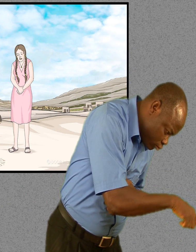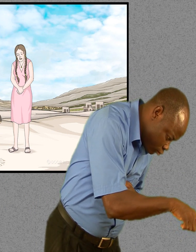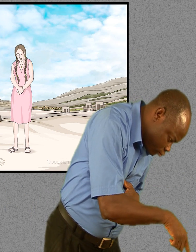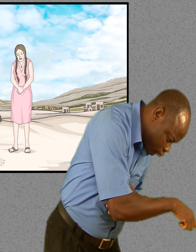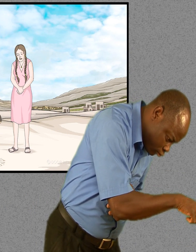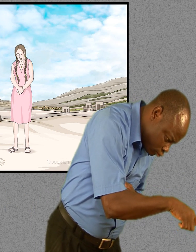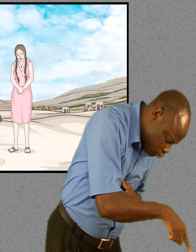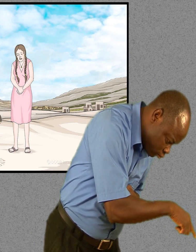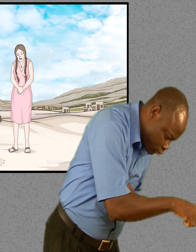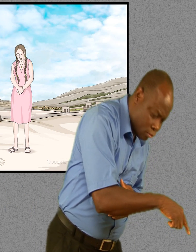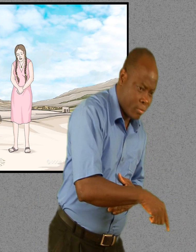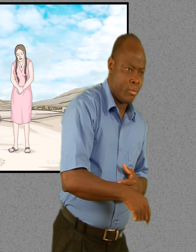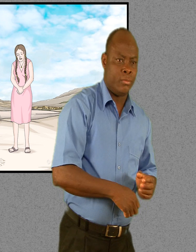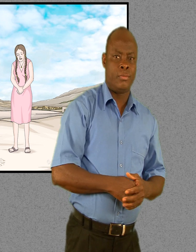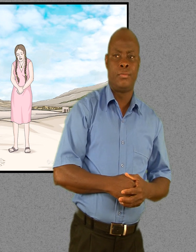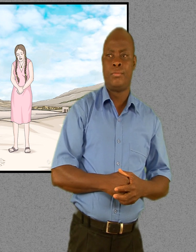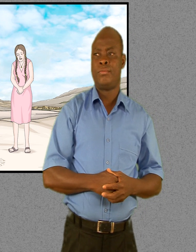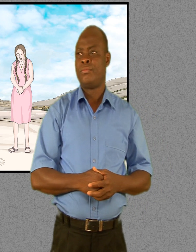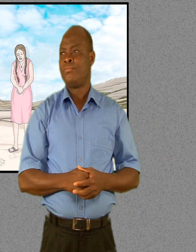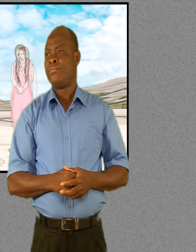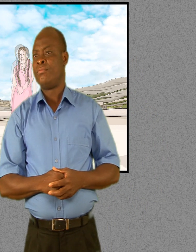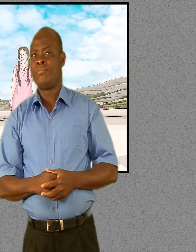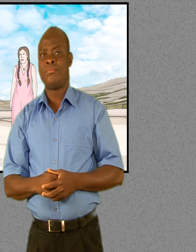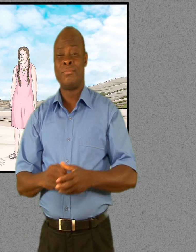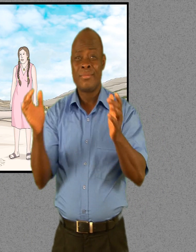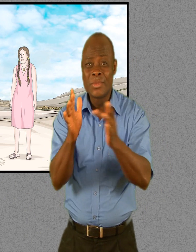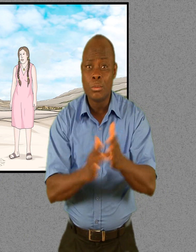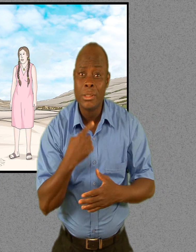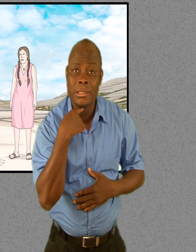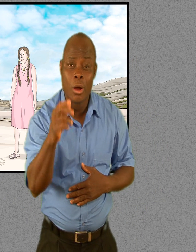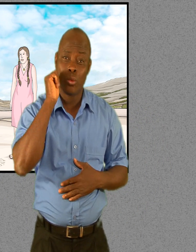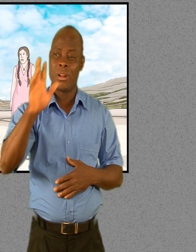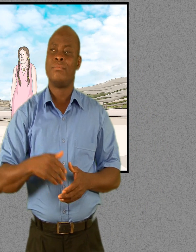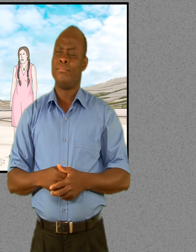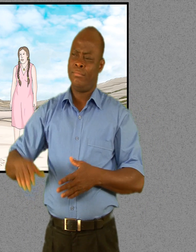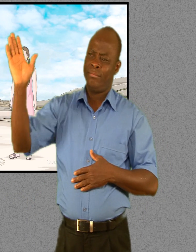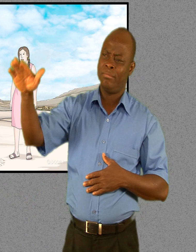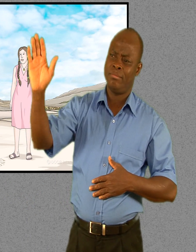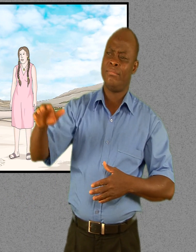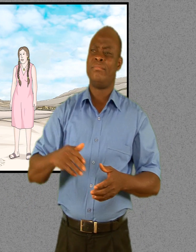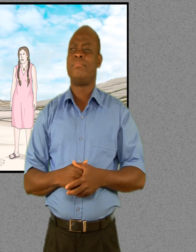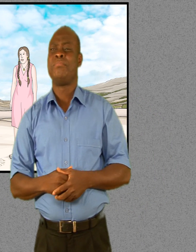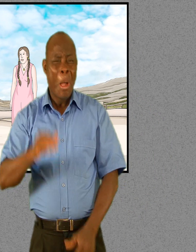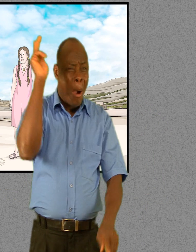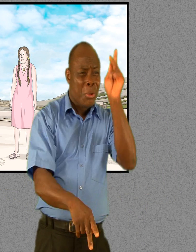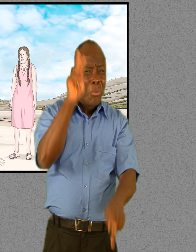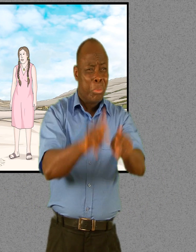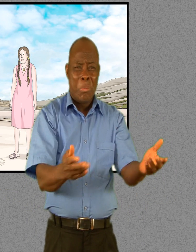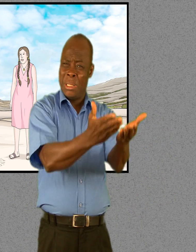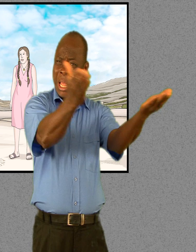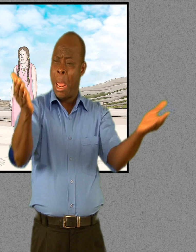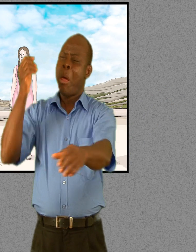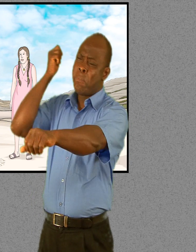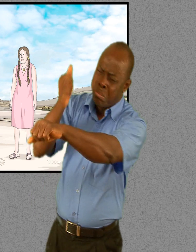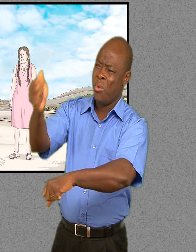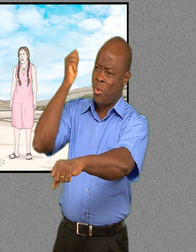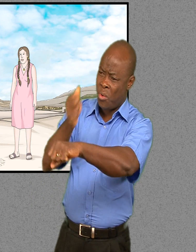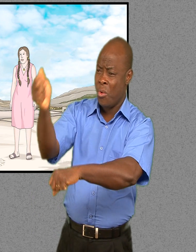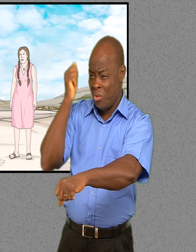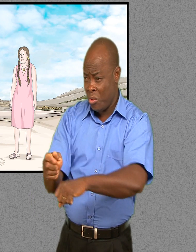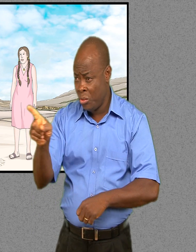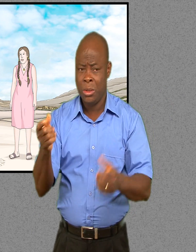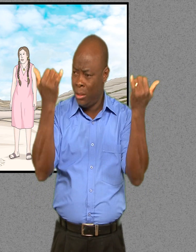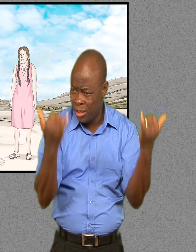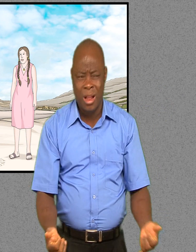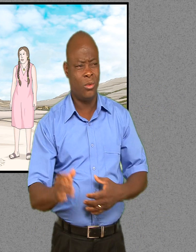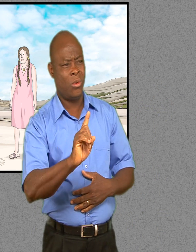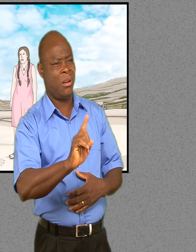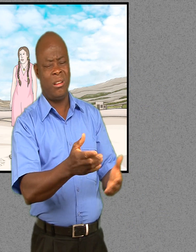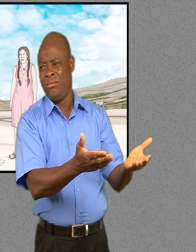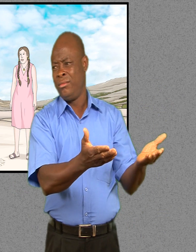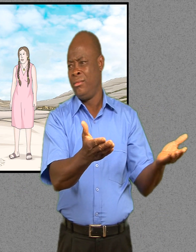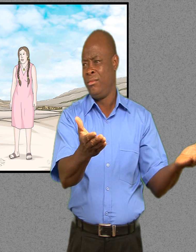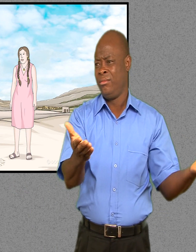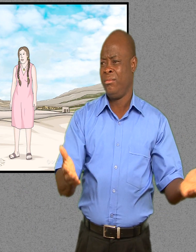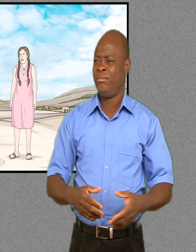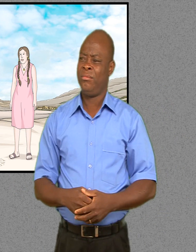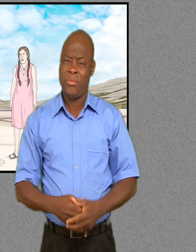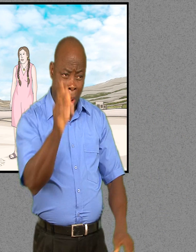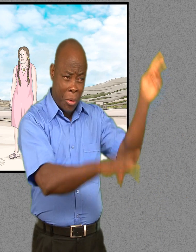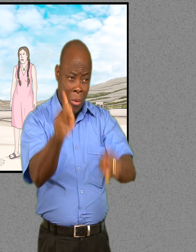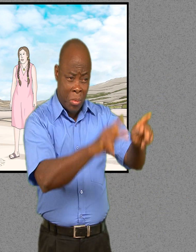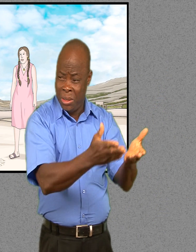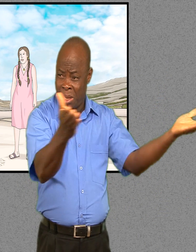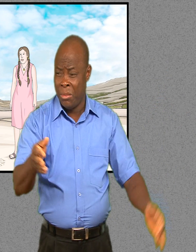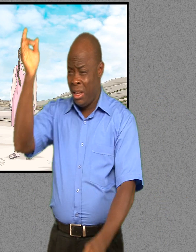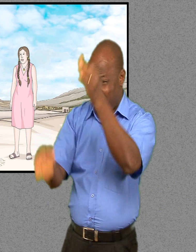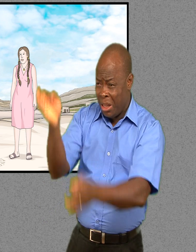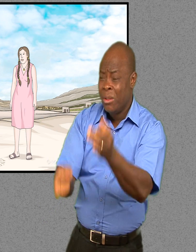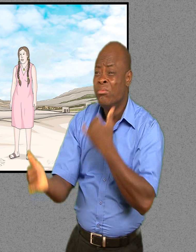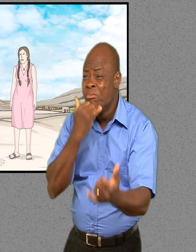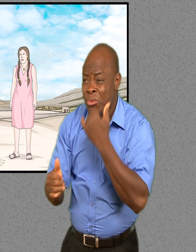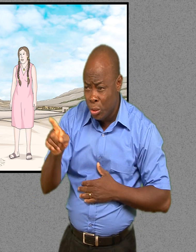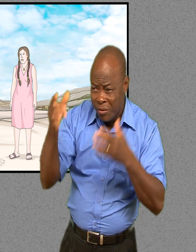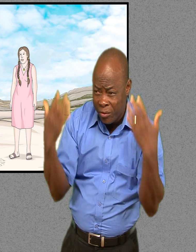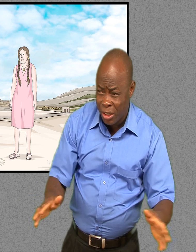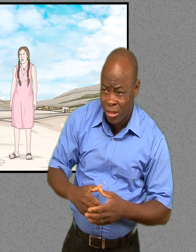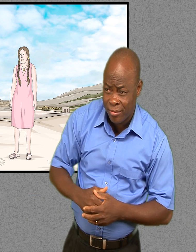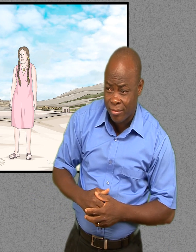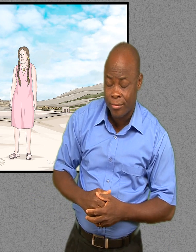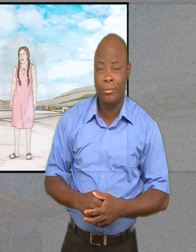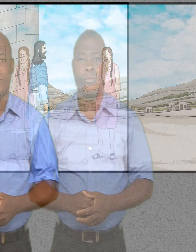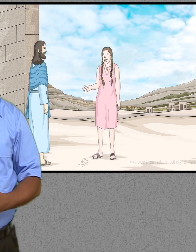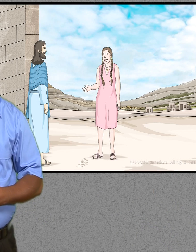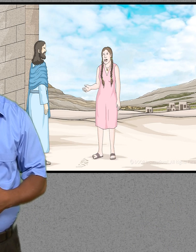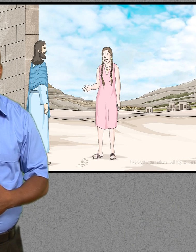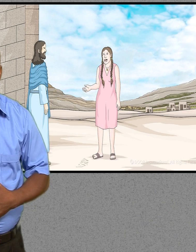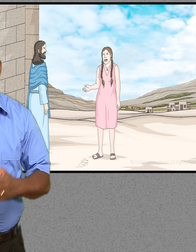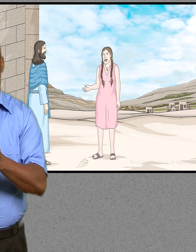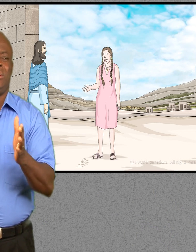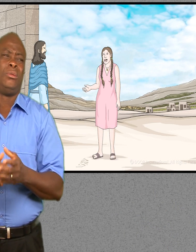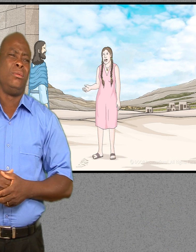Then Jesus straightened up and asked her, “Woman, where are your accusers? Has no one condemned you?”